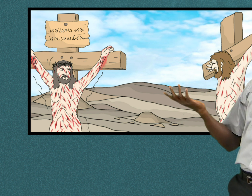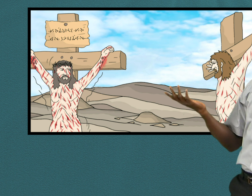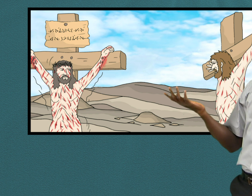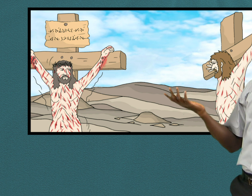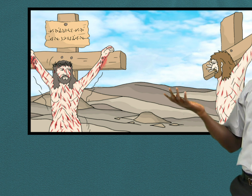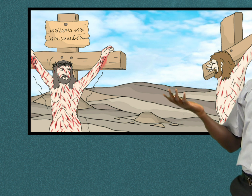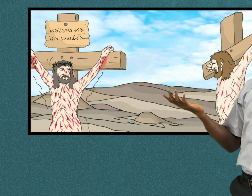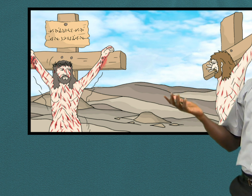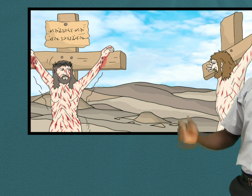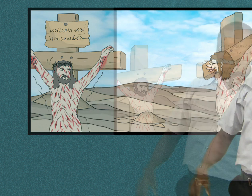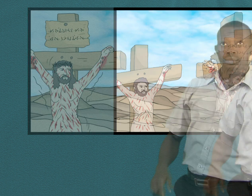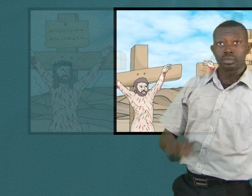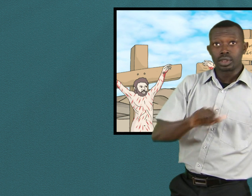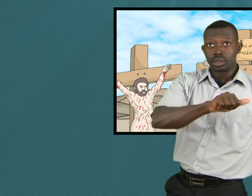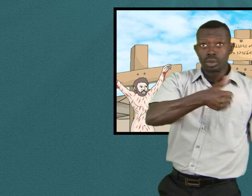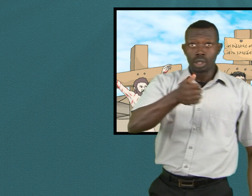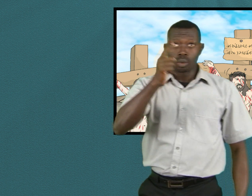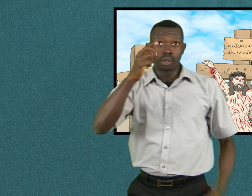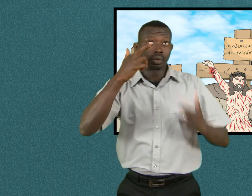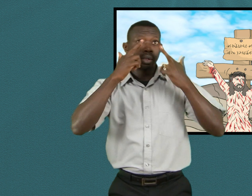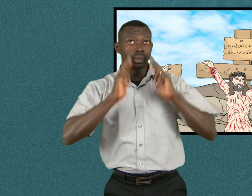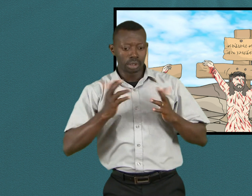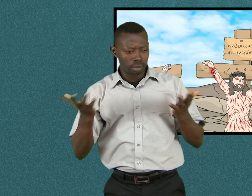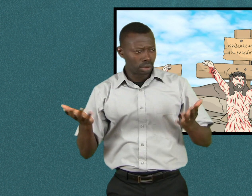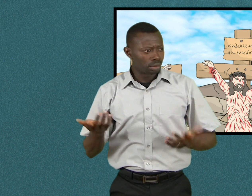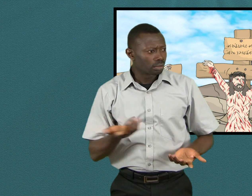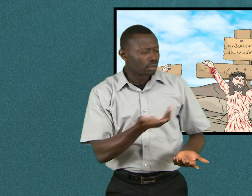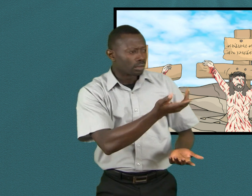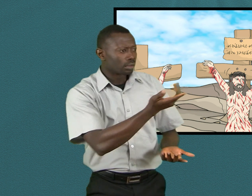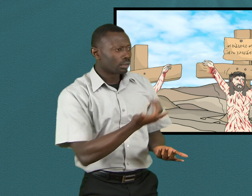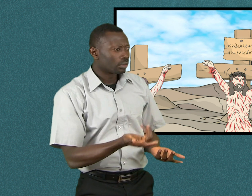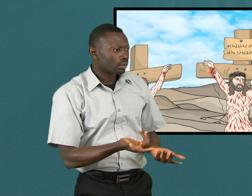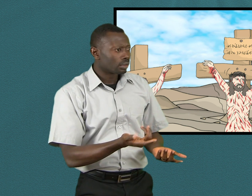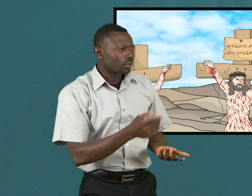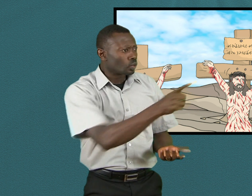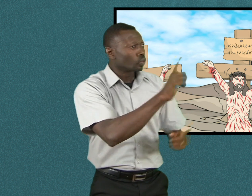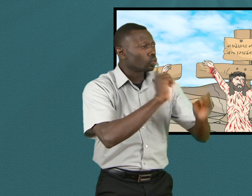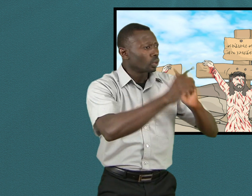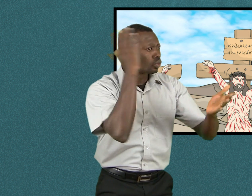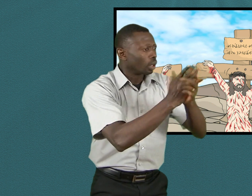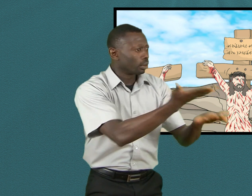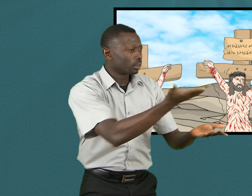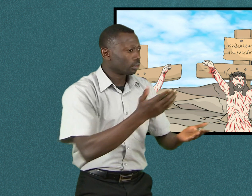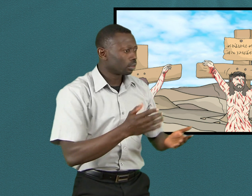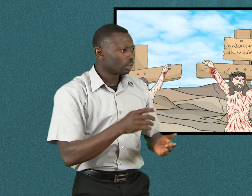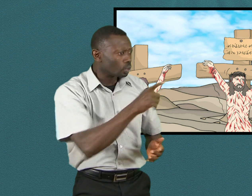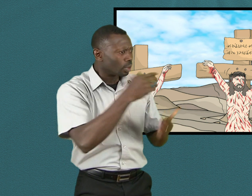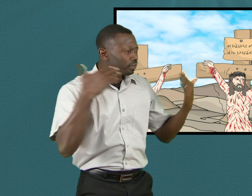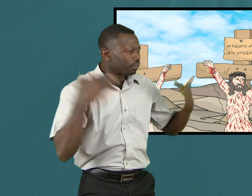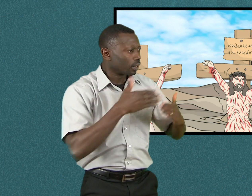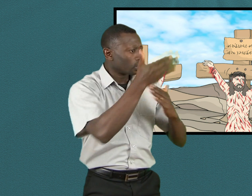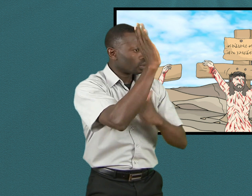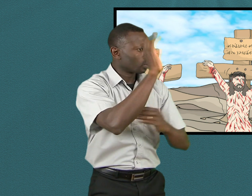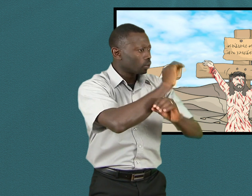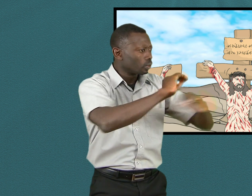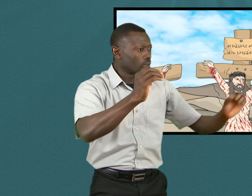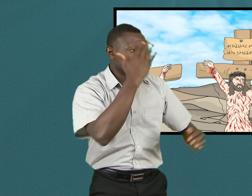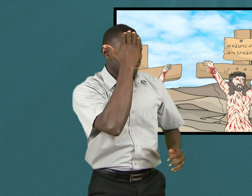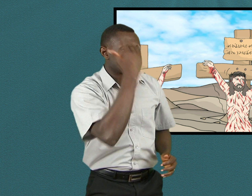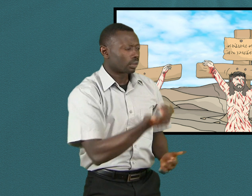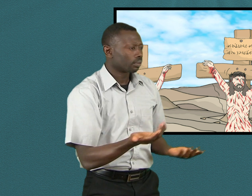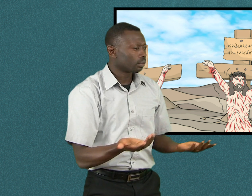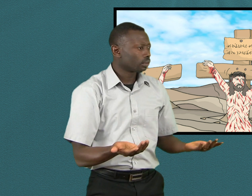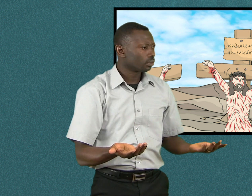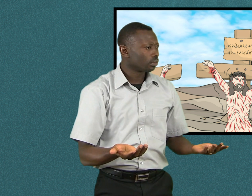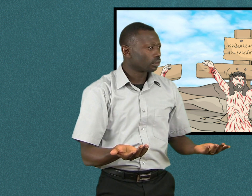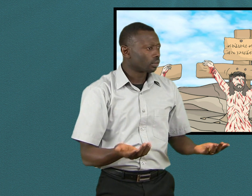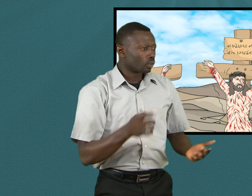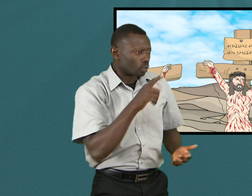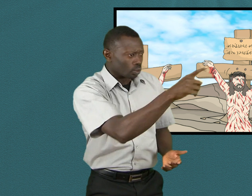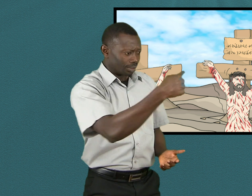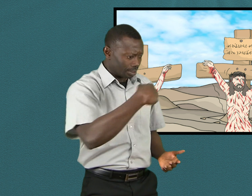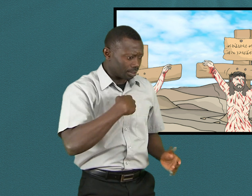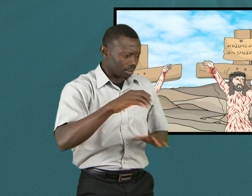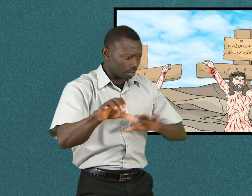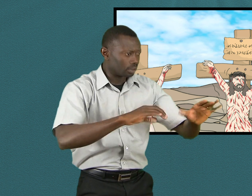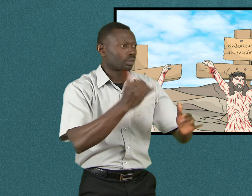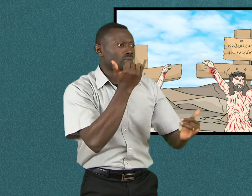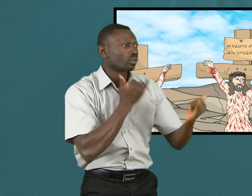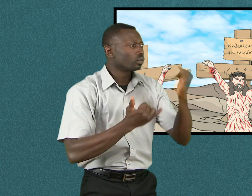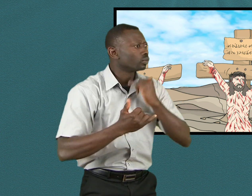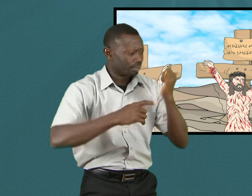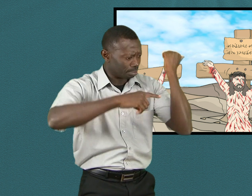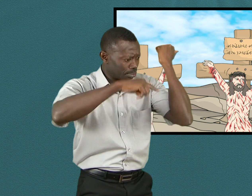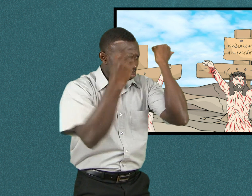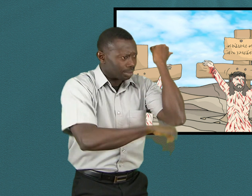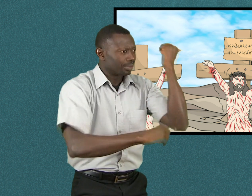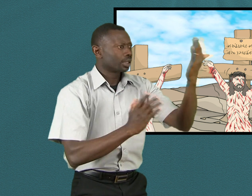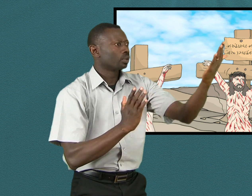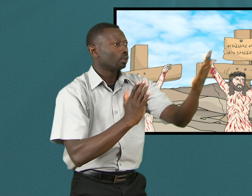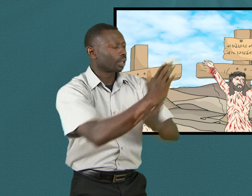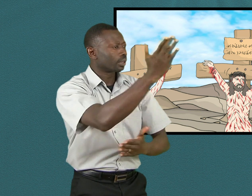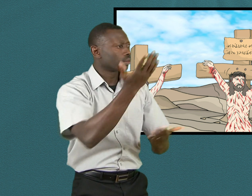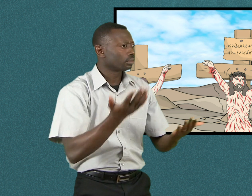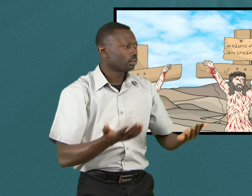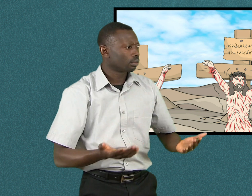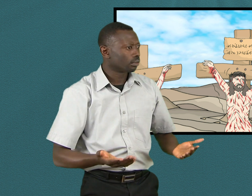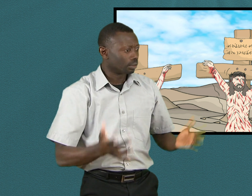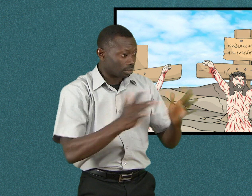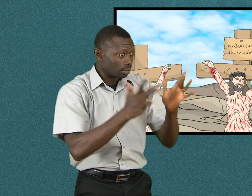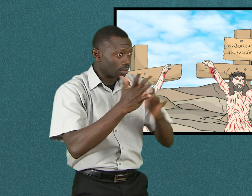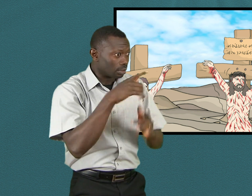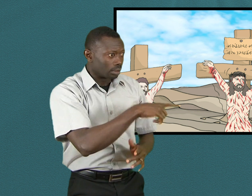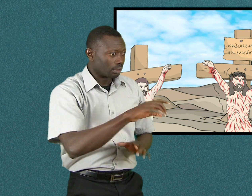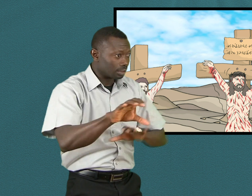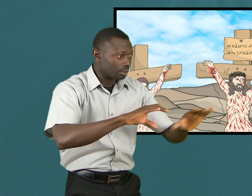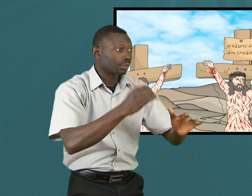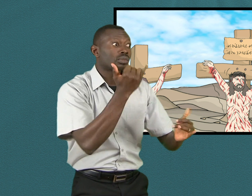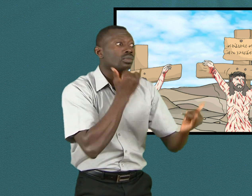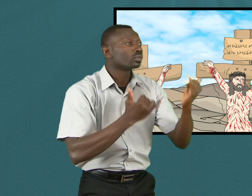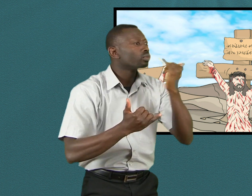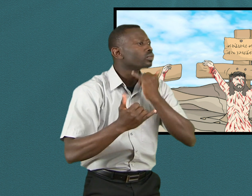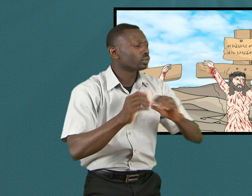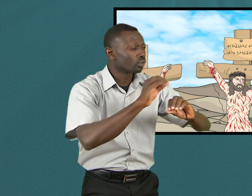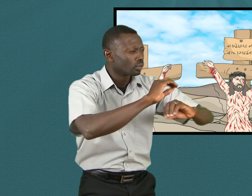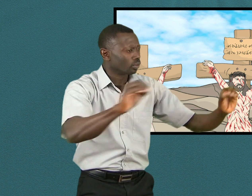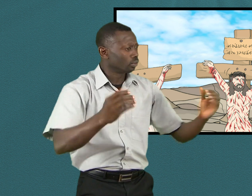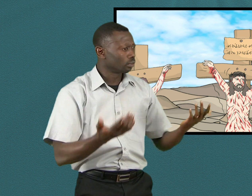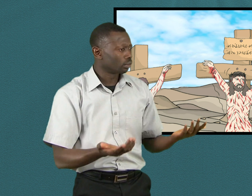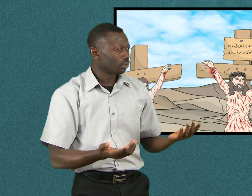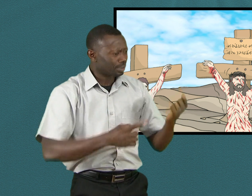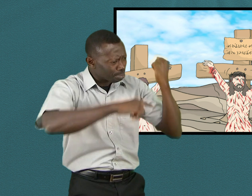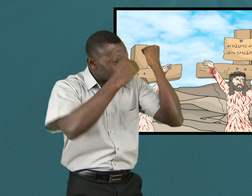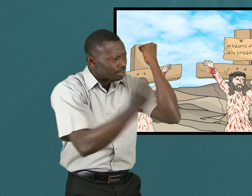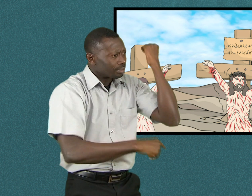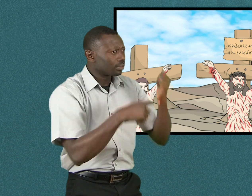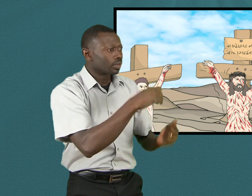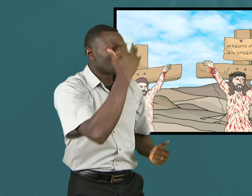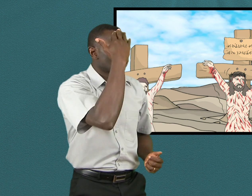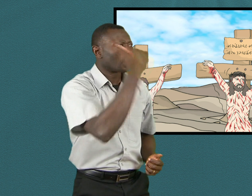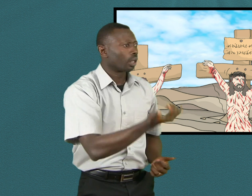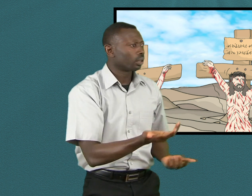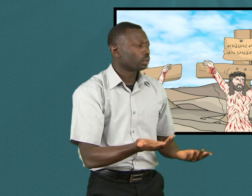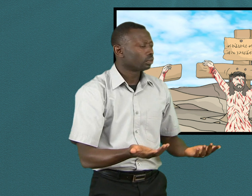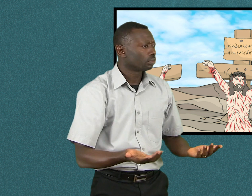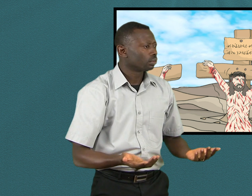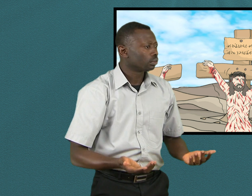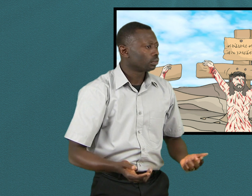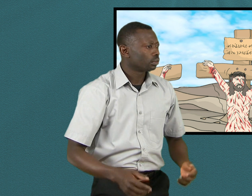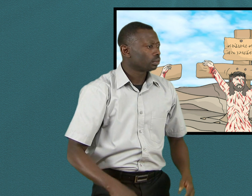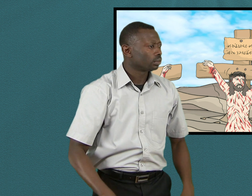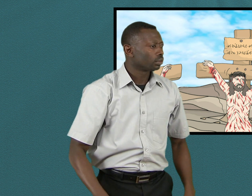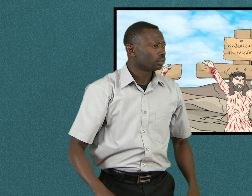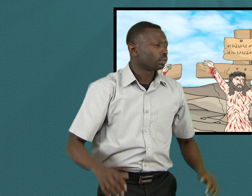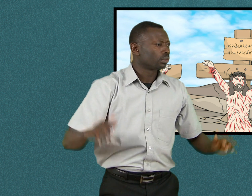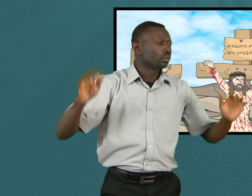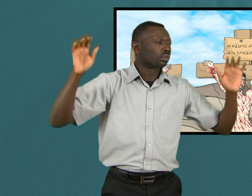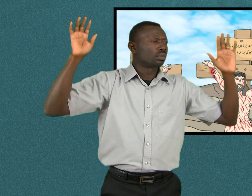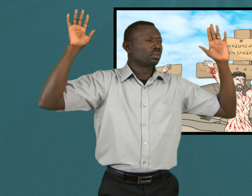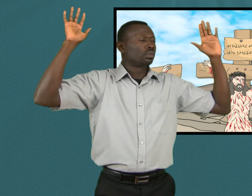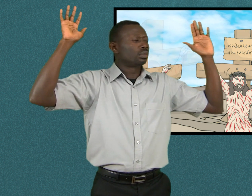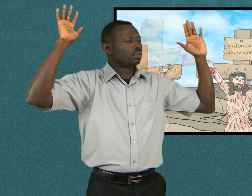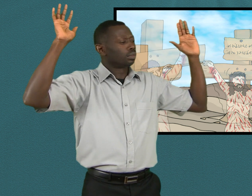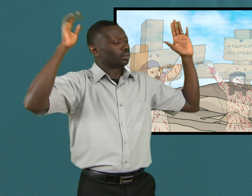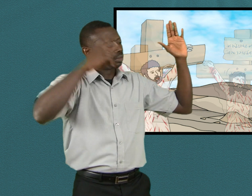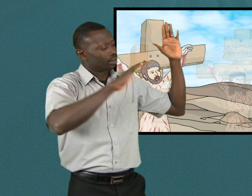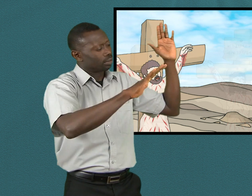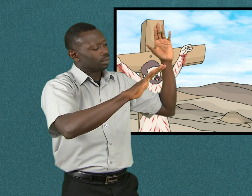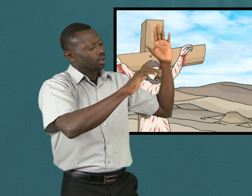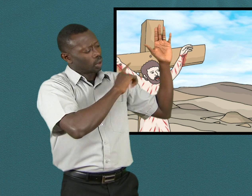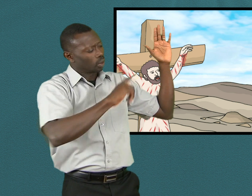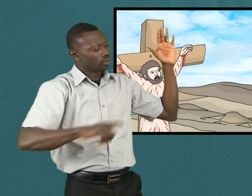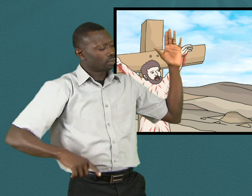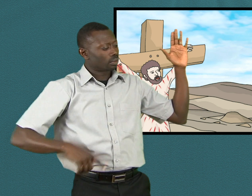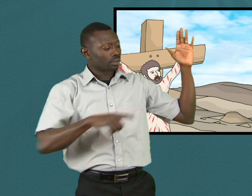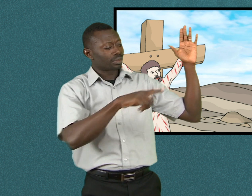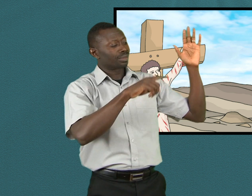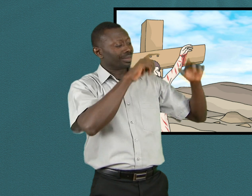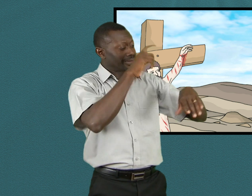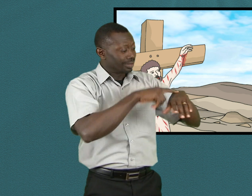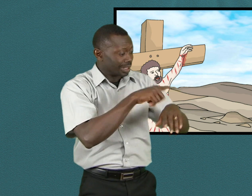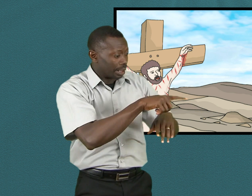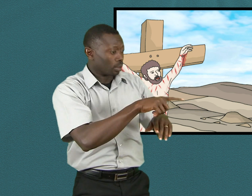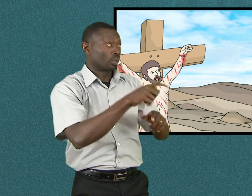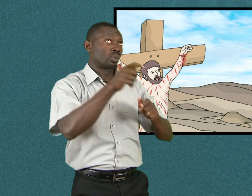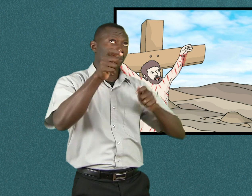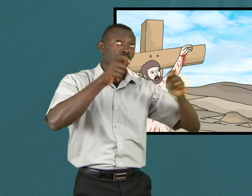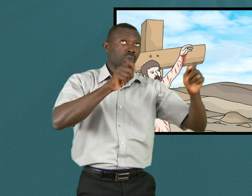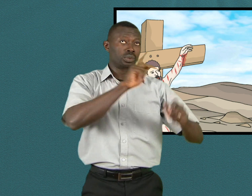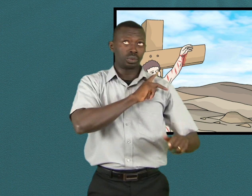Let God deliver Him now if He wants Him.